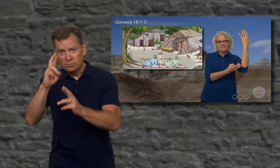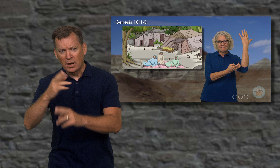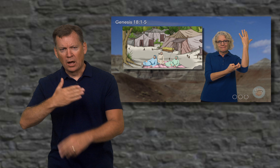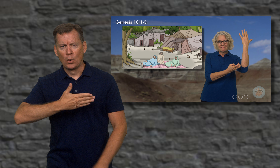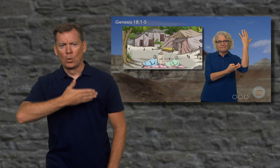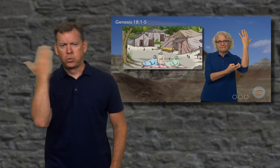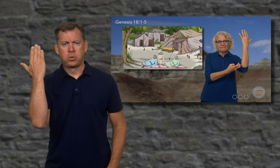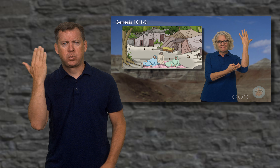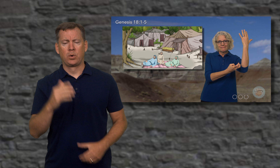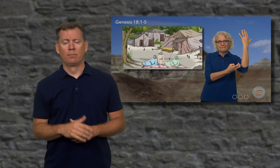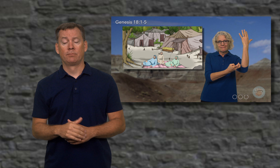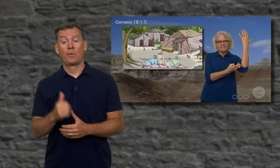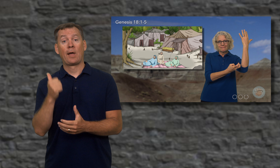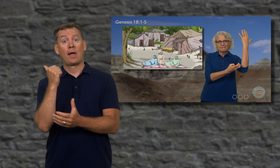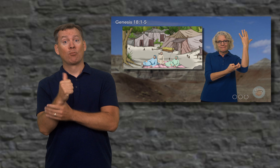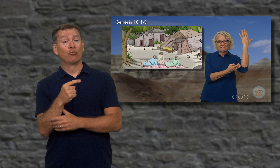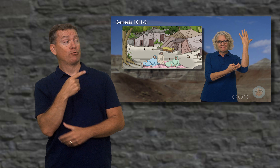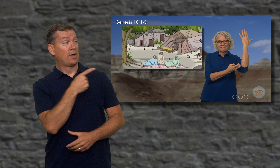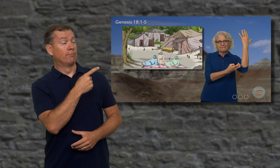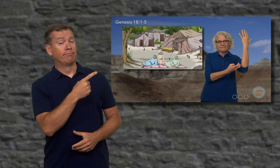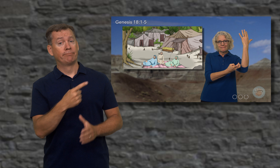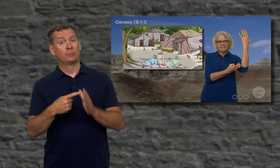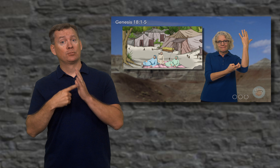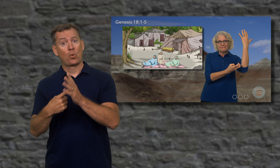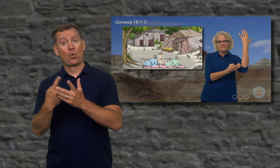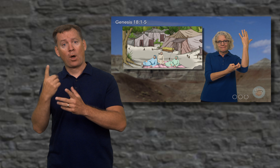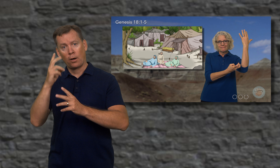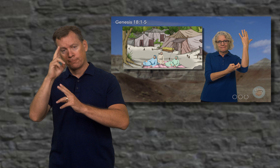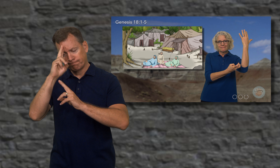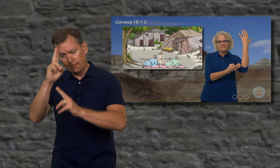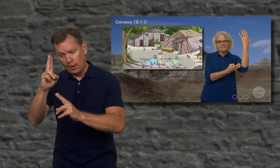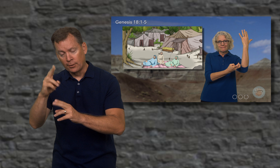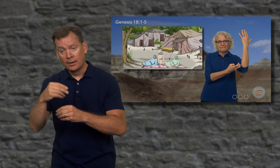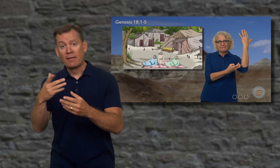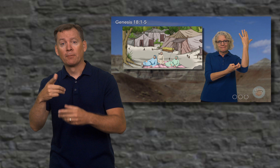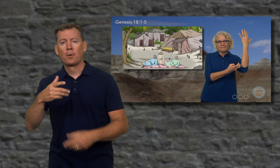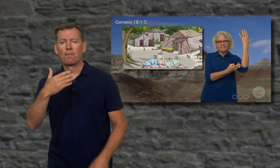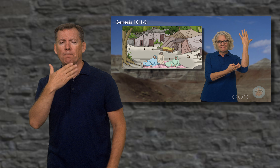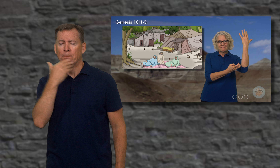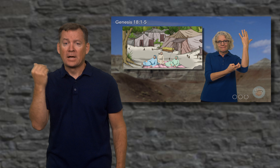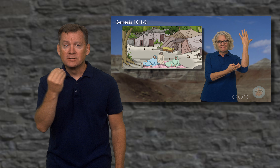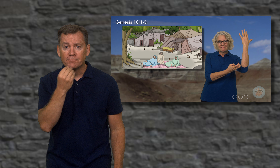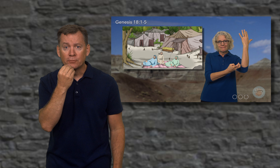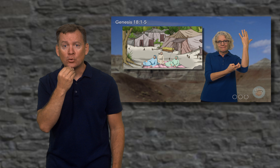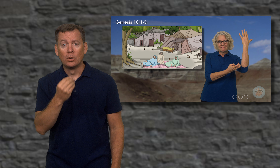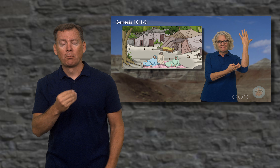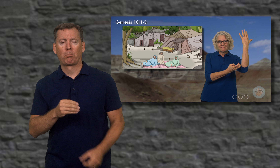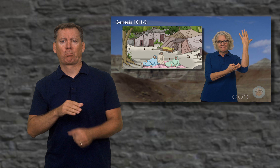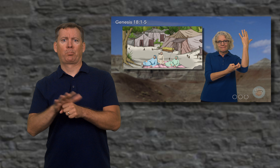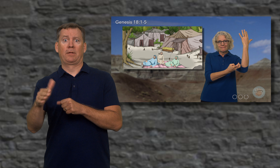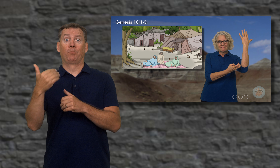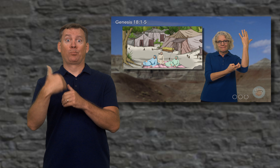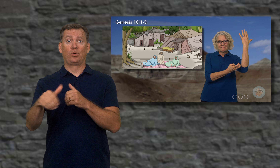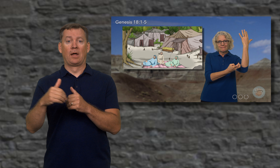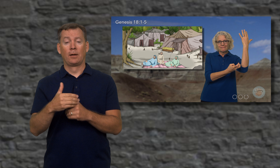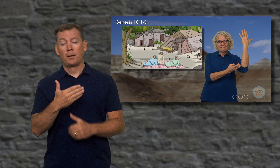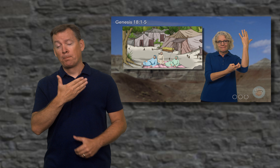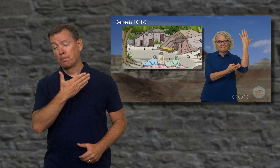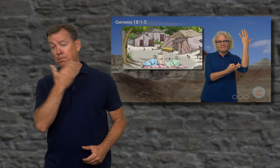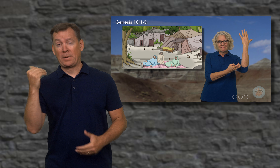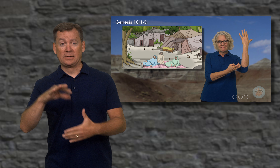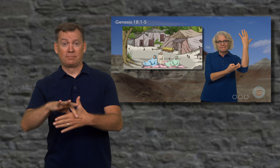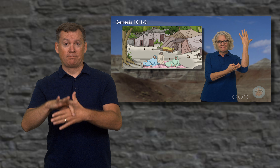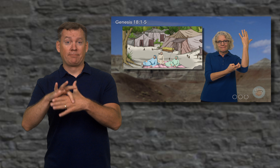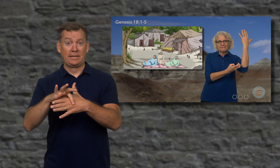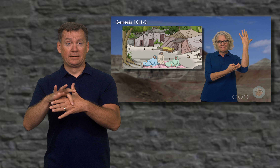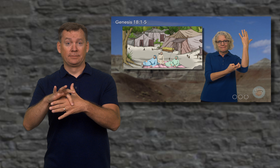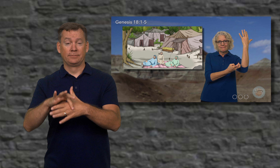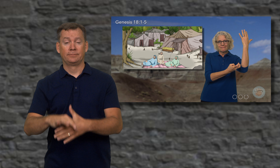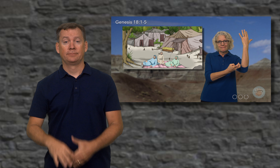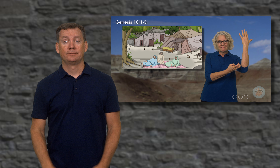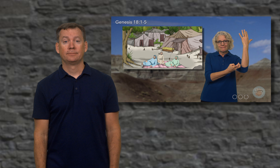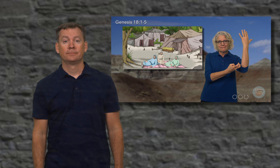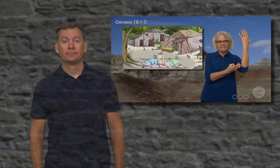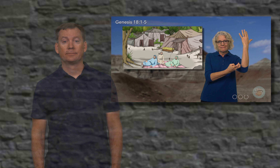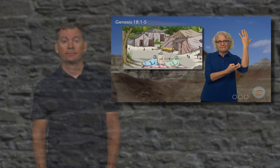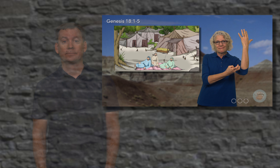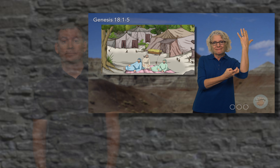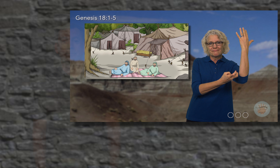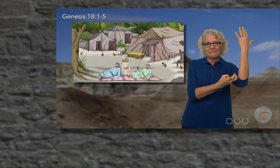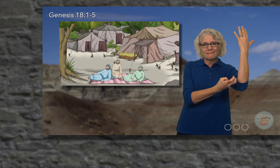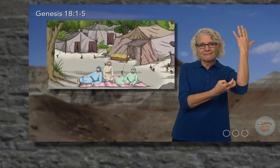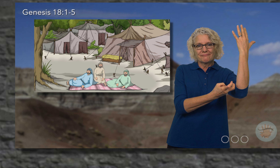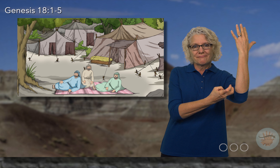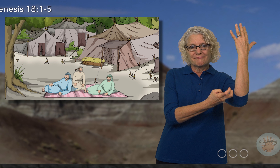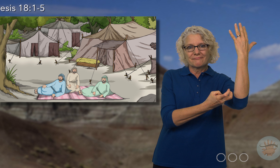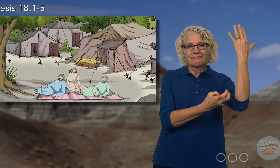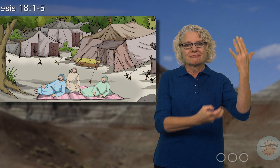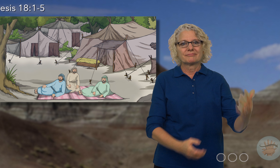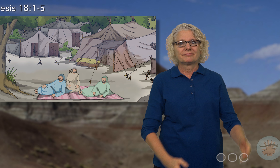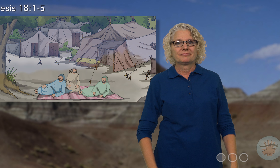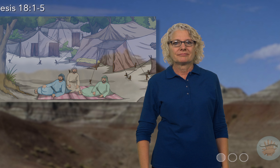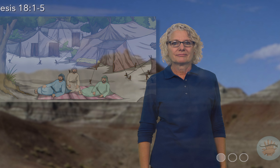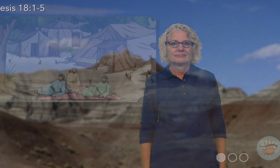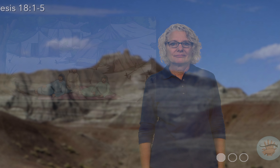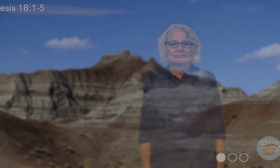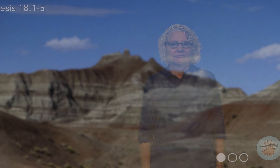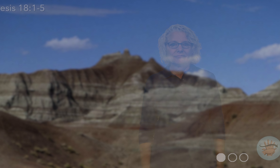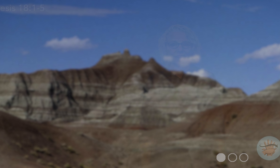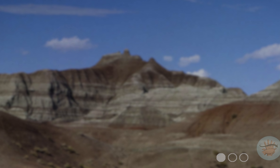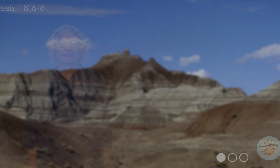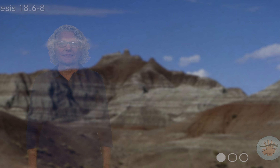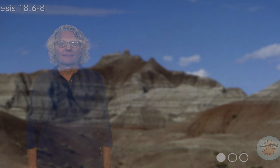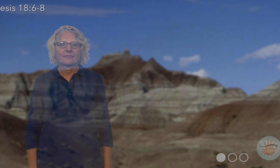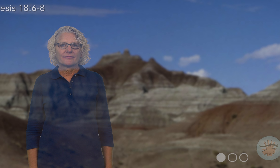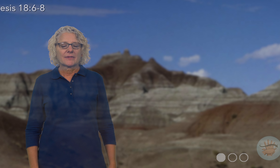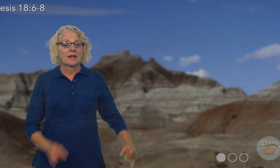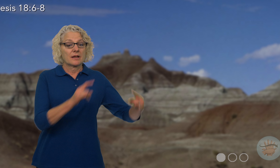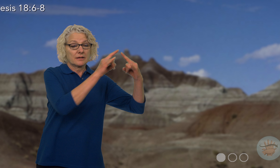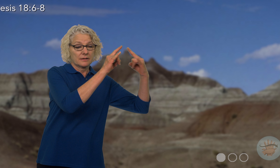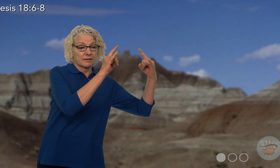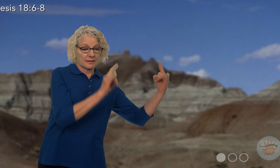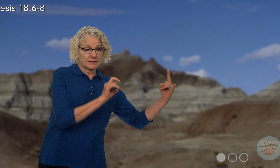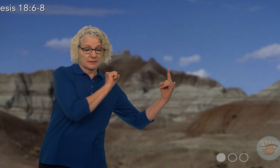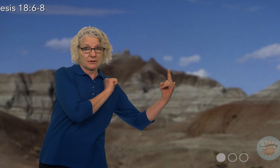“Yes,” they replied, “you may do as you have said.”